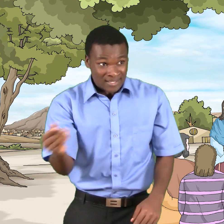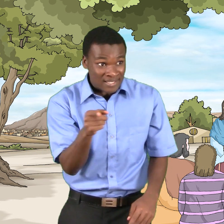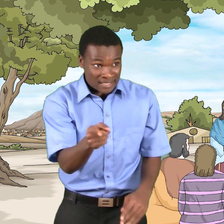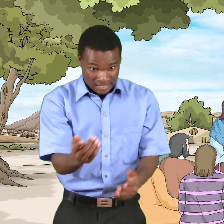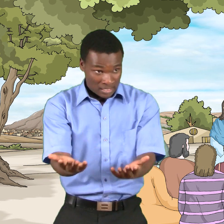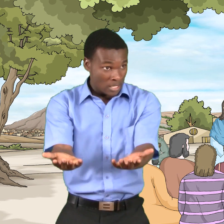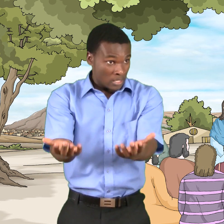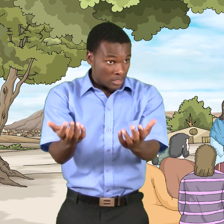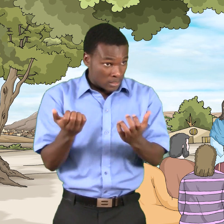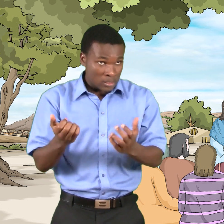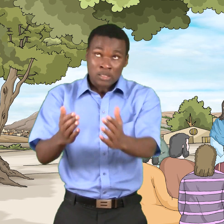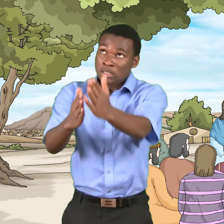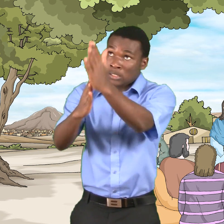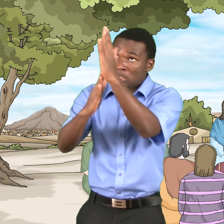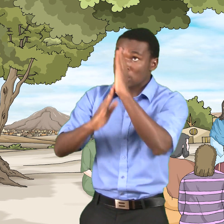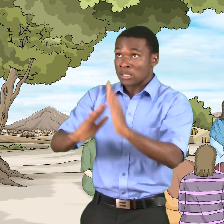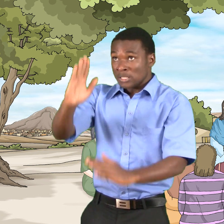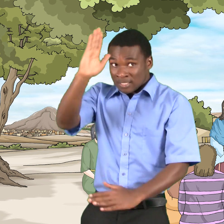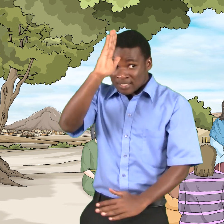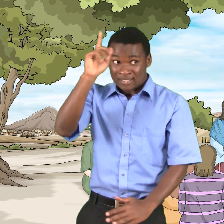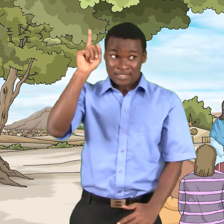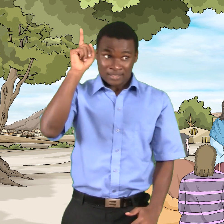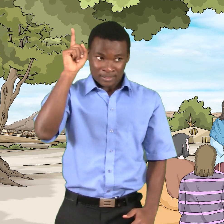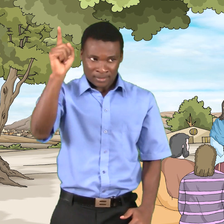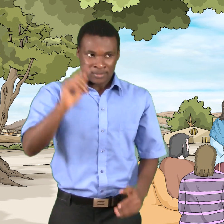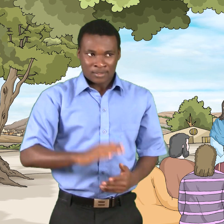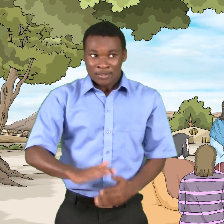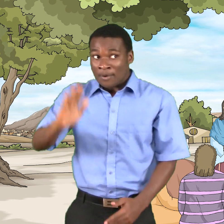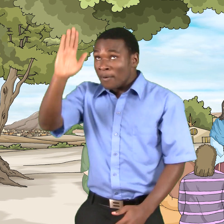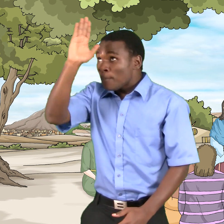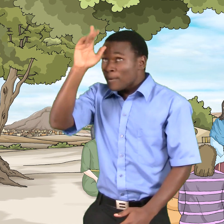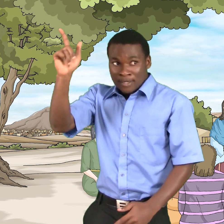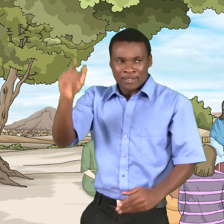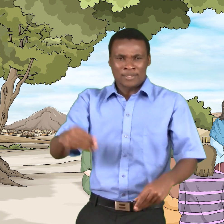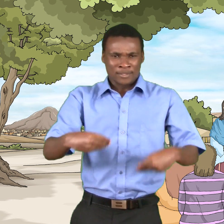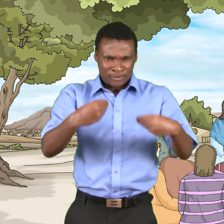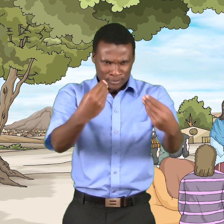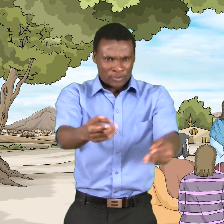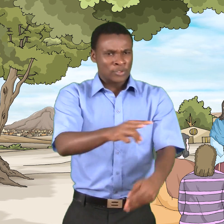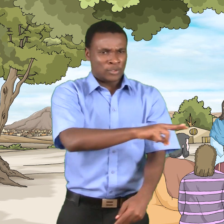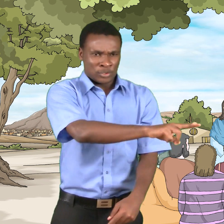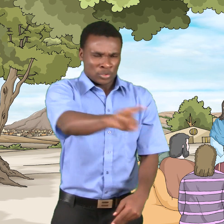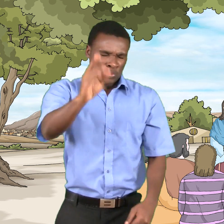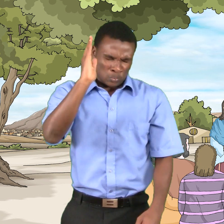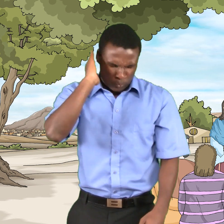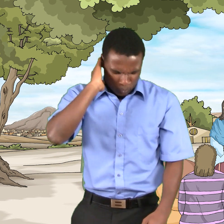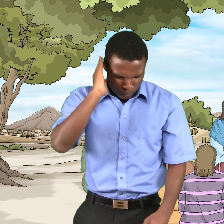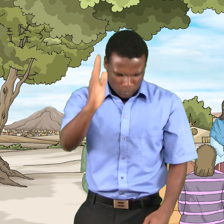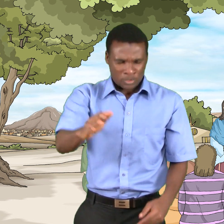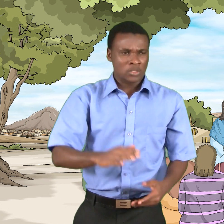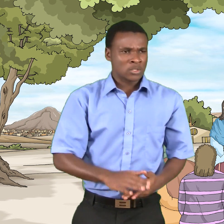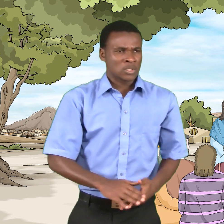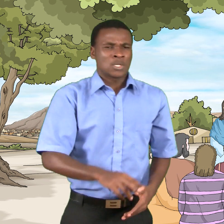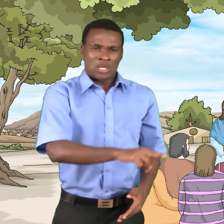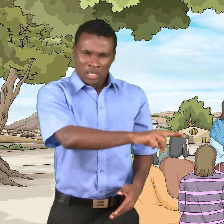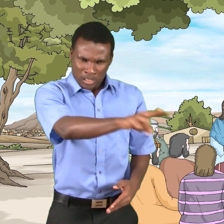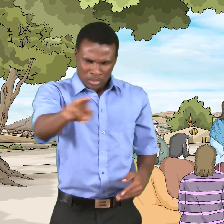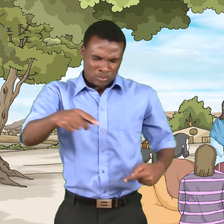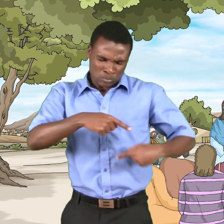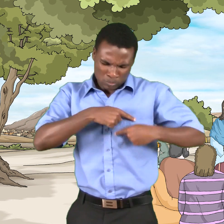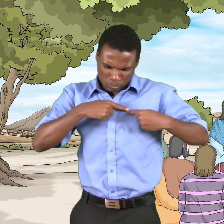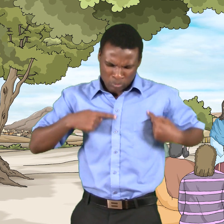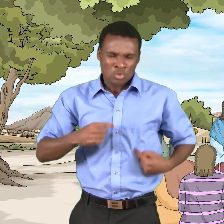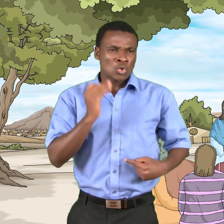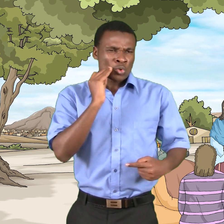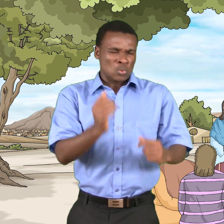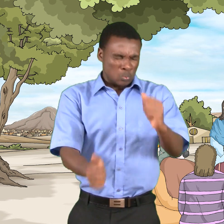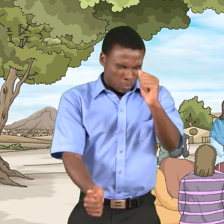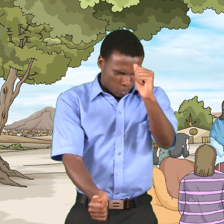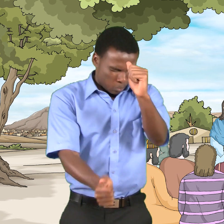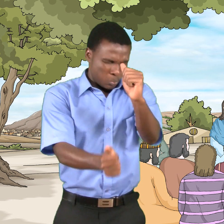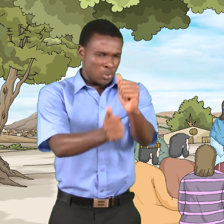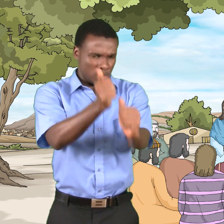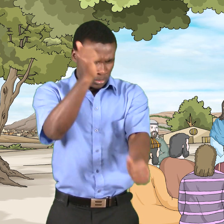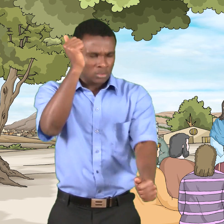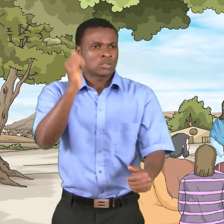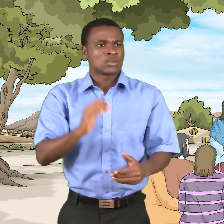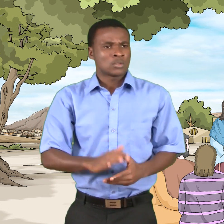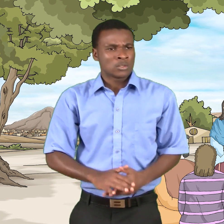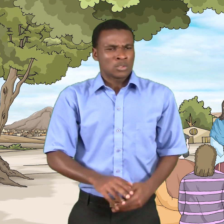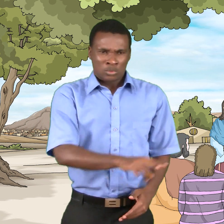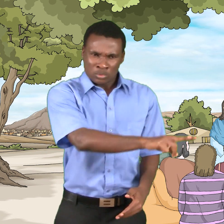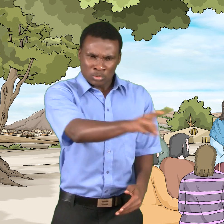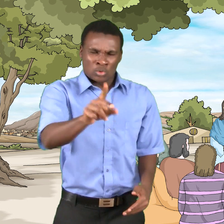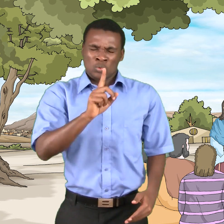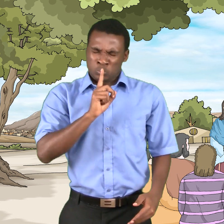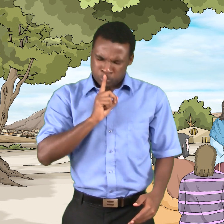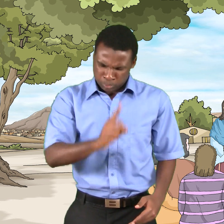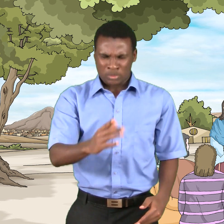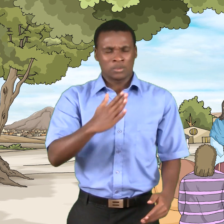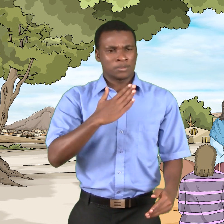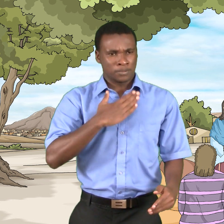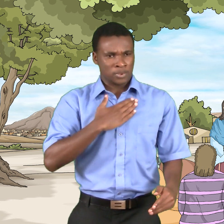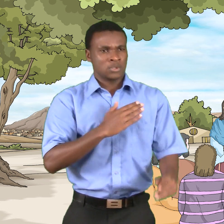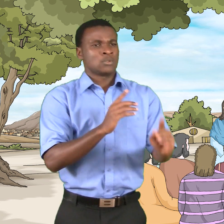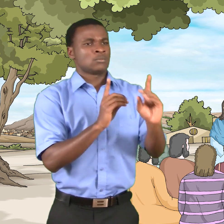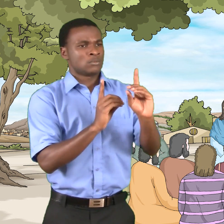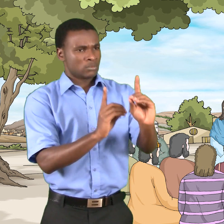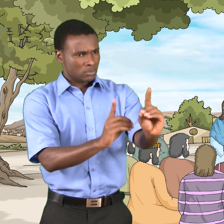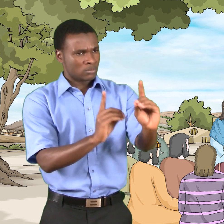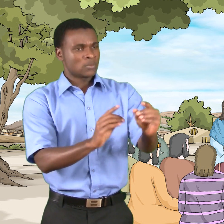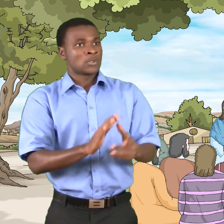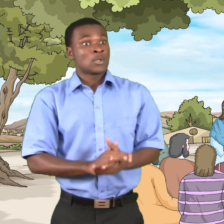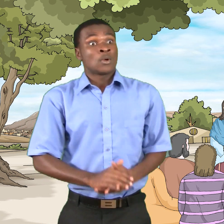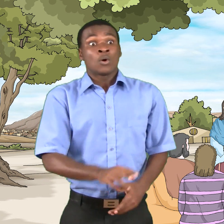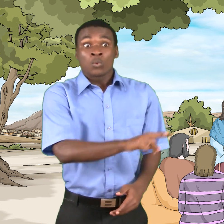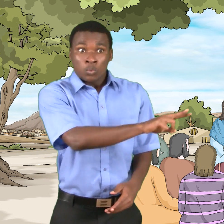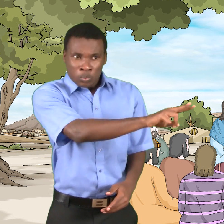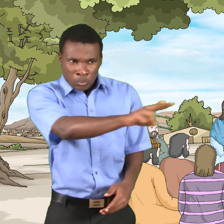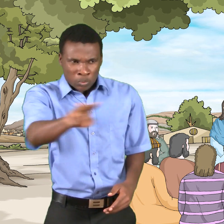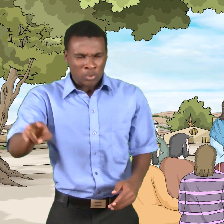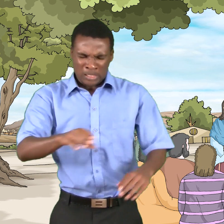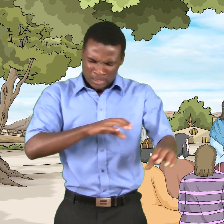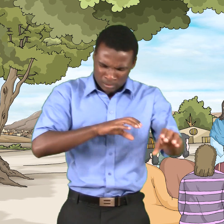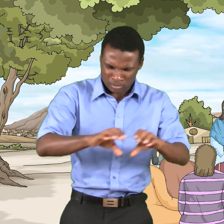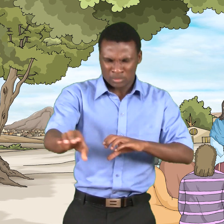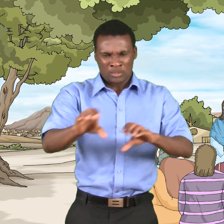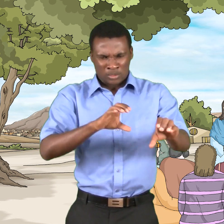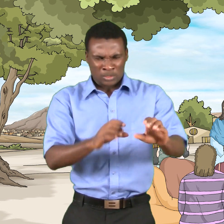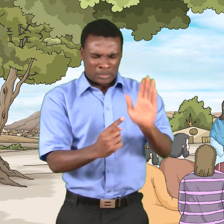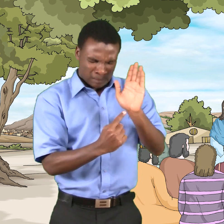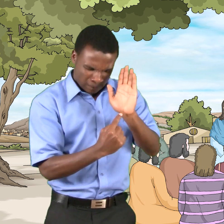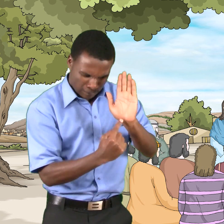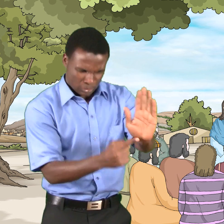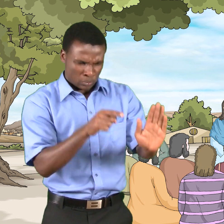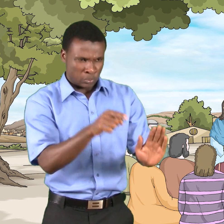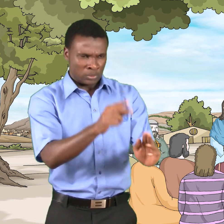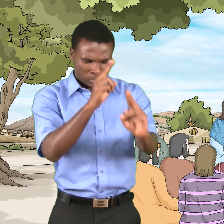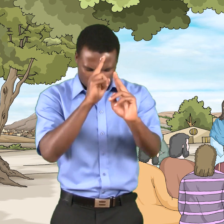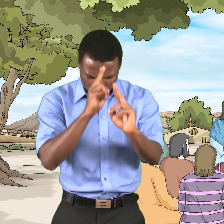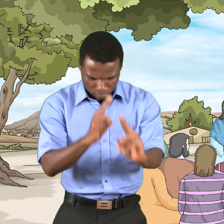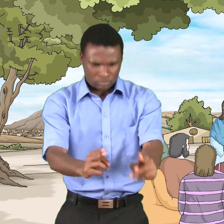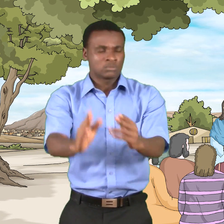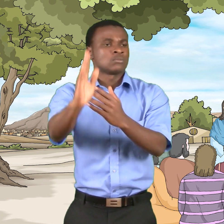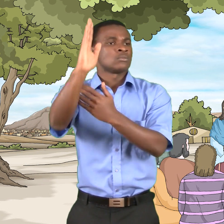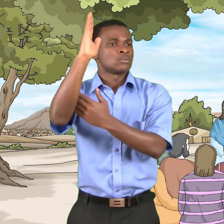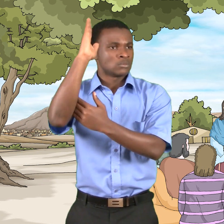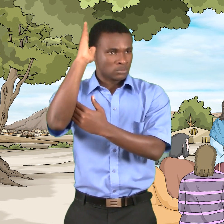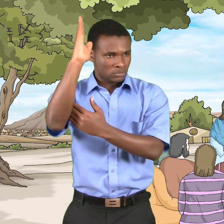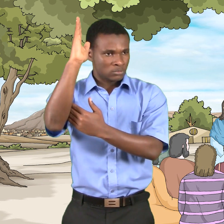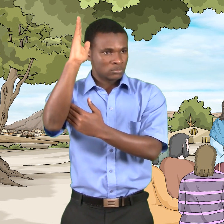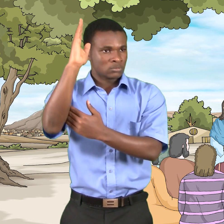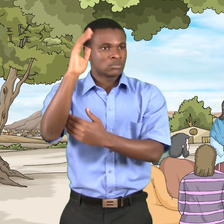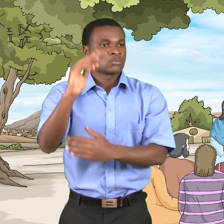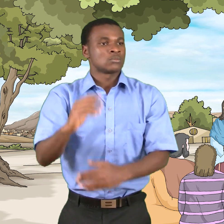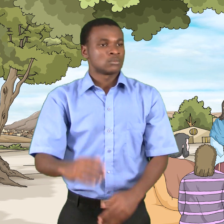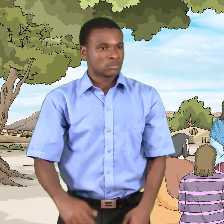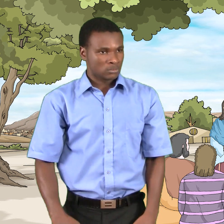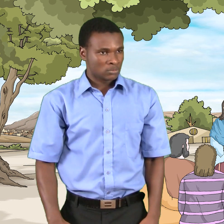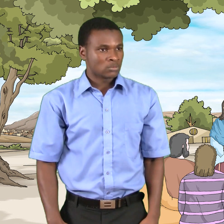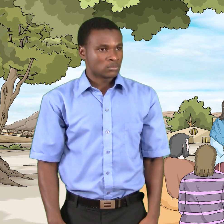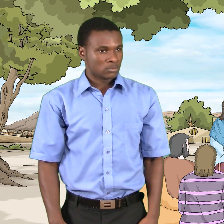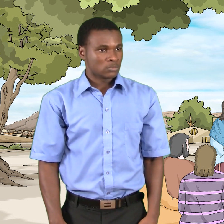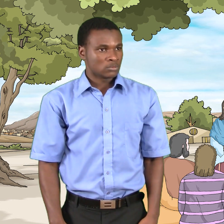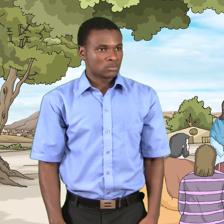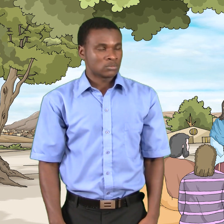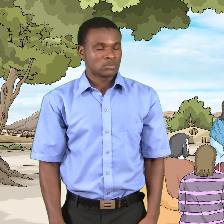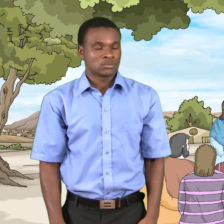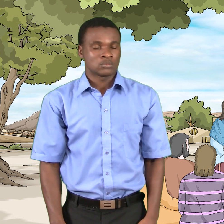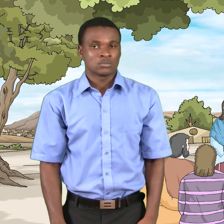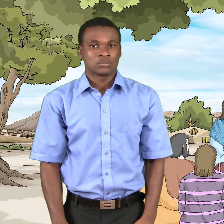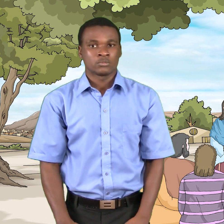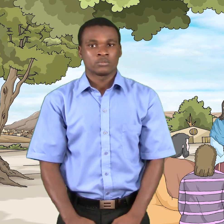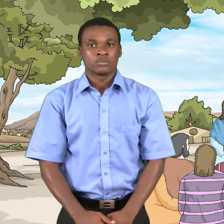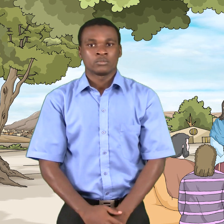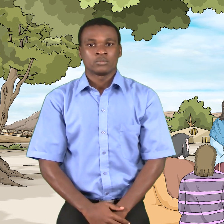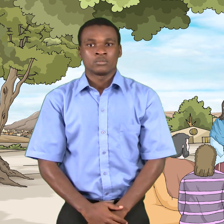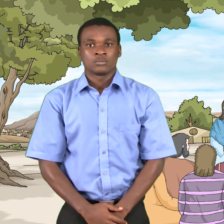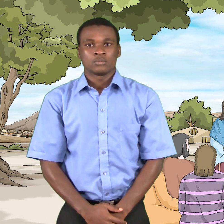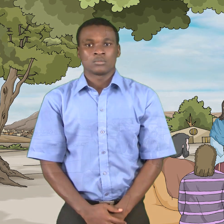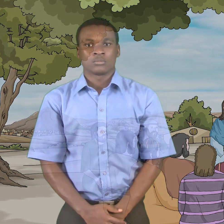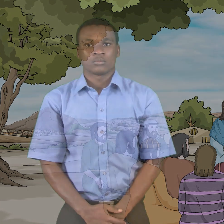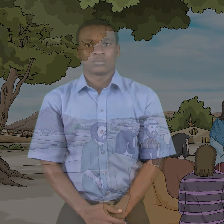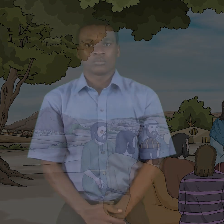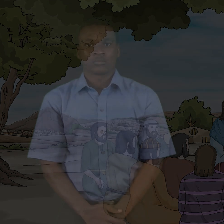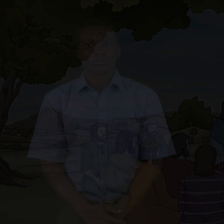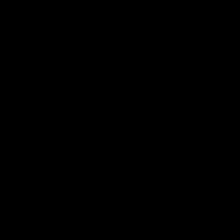This is to My Father’s glory, that you bear much fruit, proving yourselves to be My disciples.